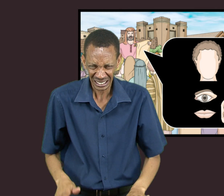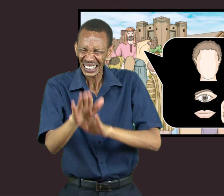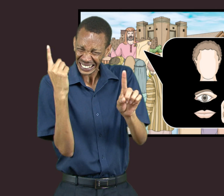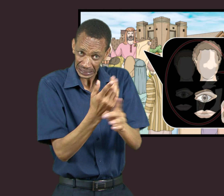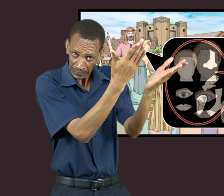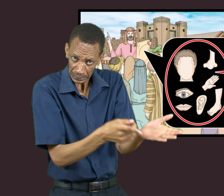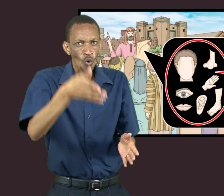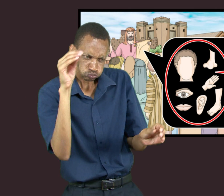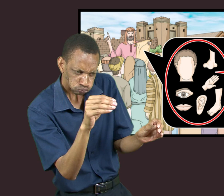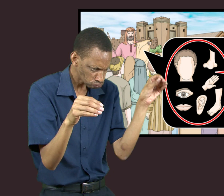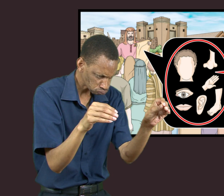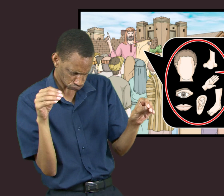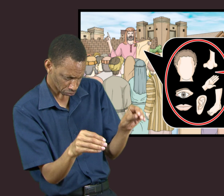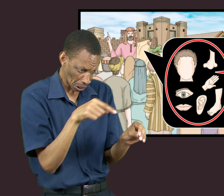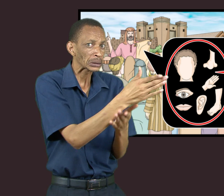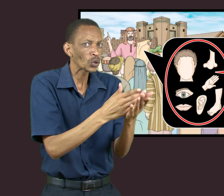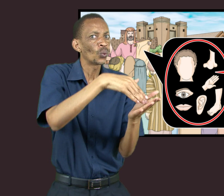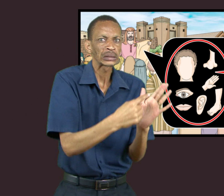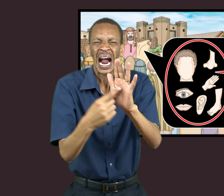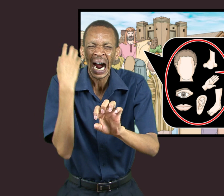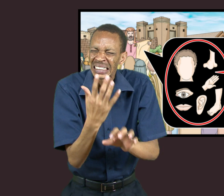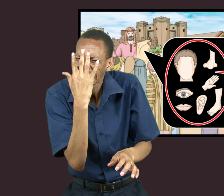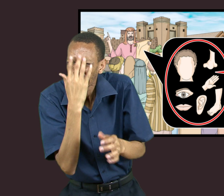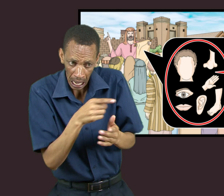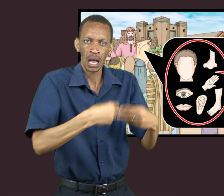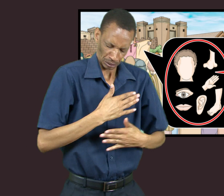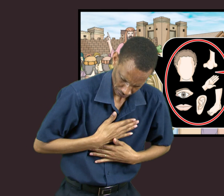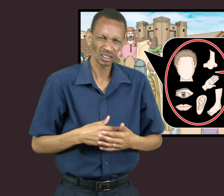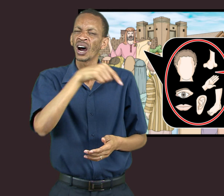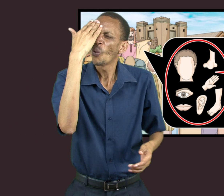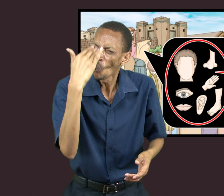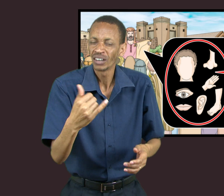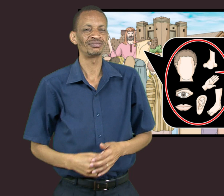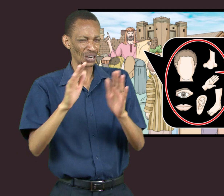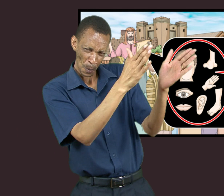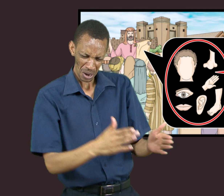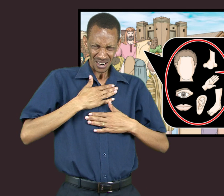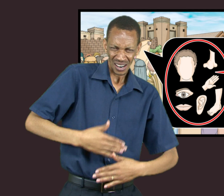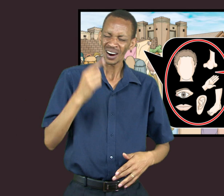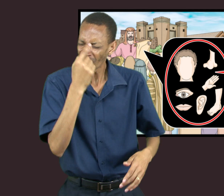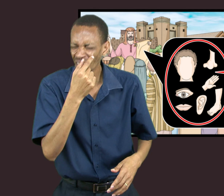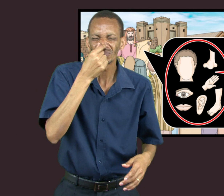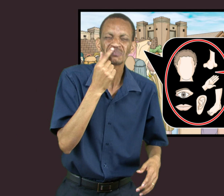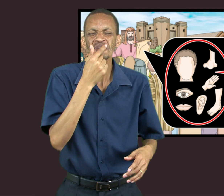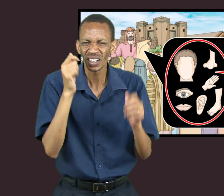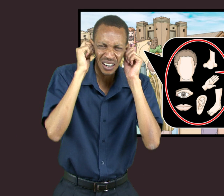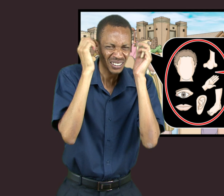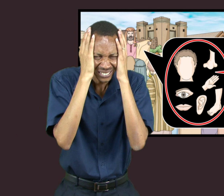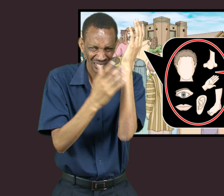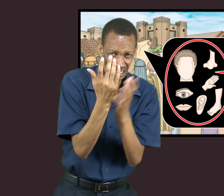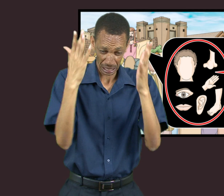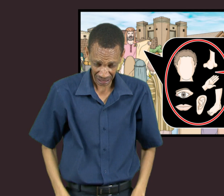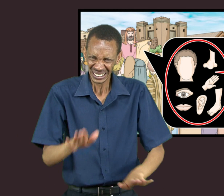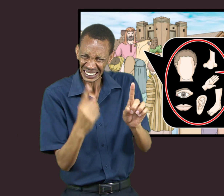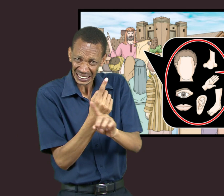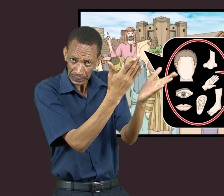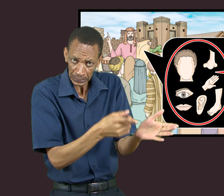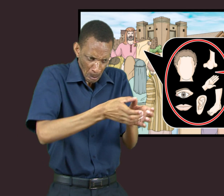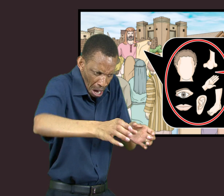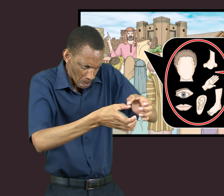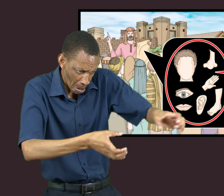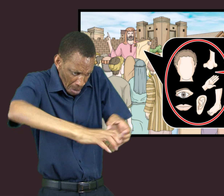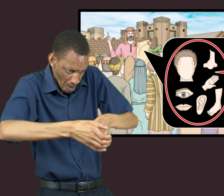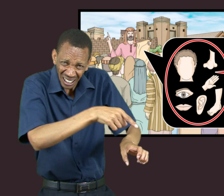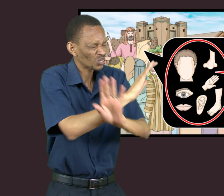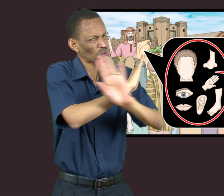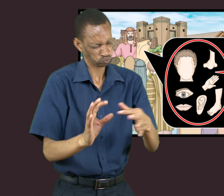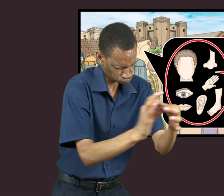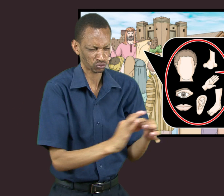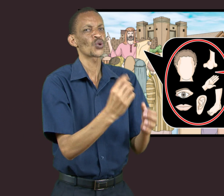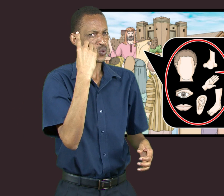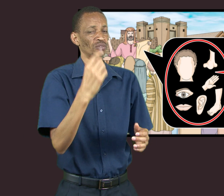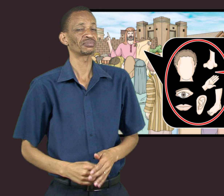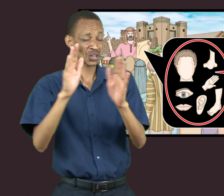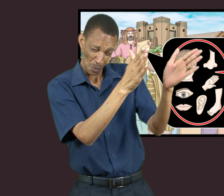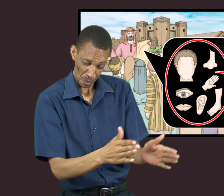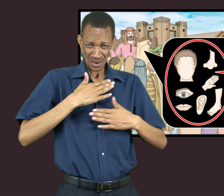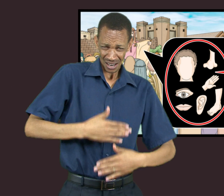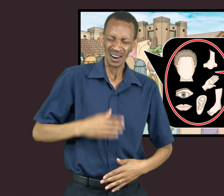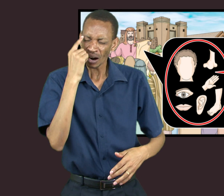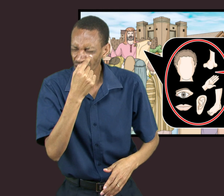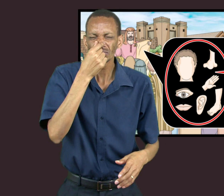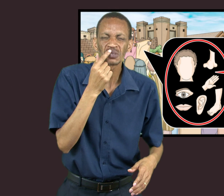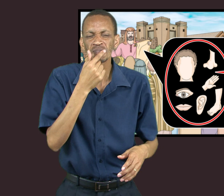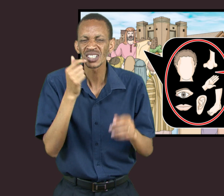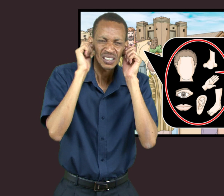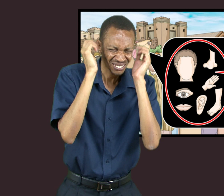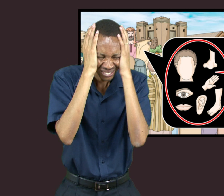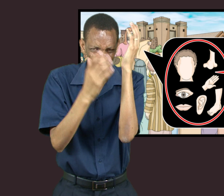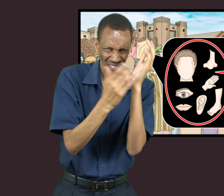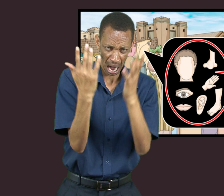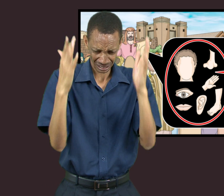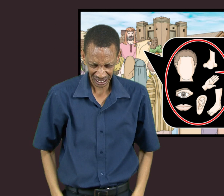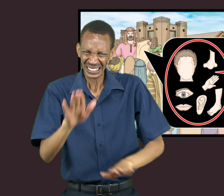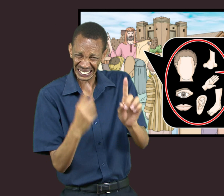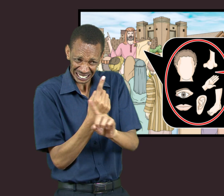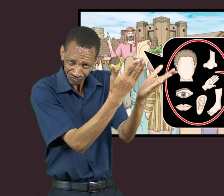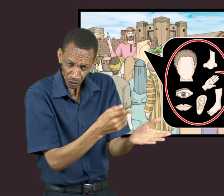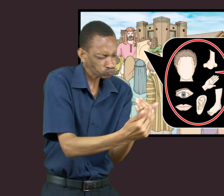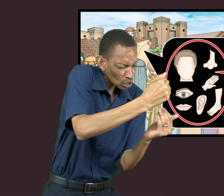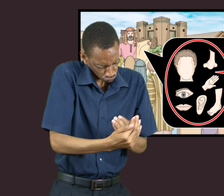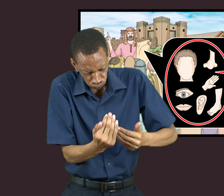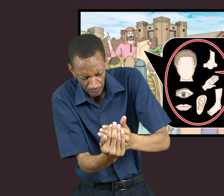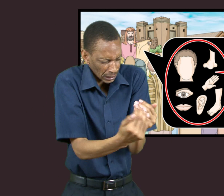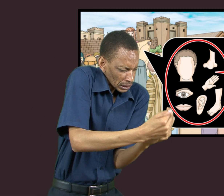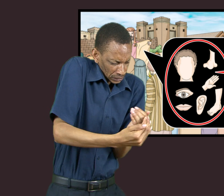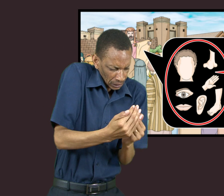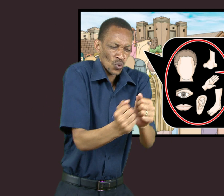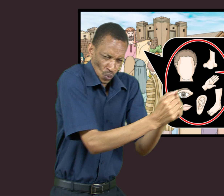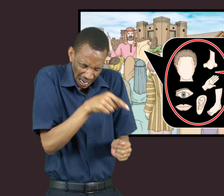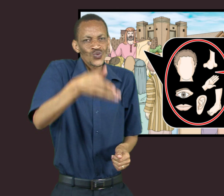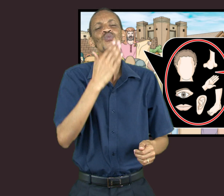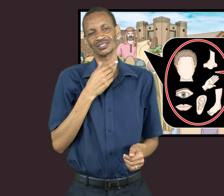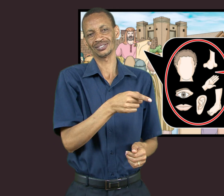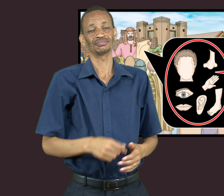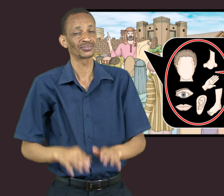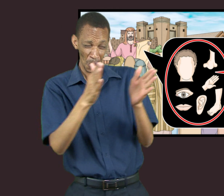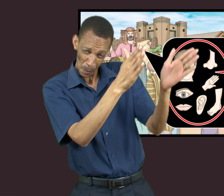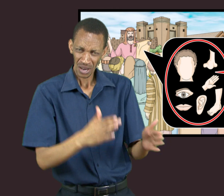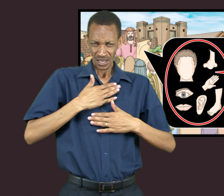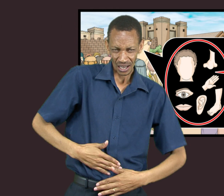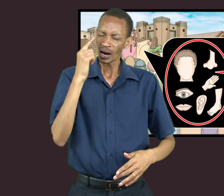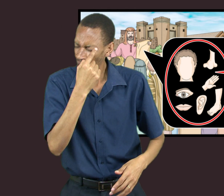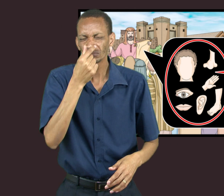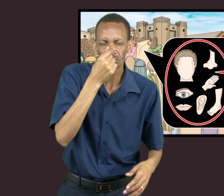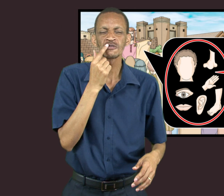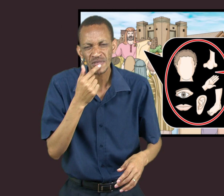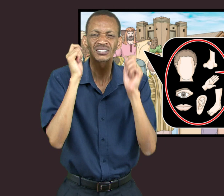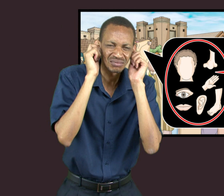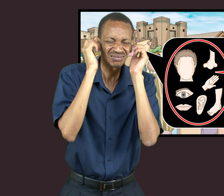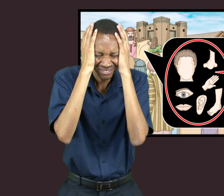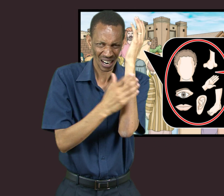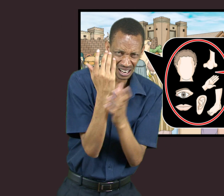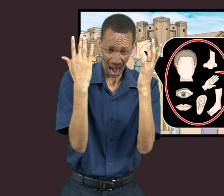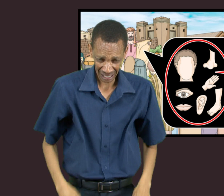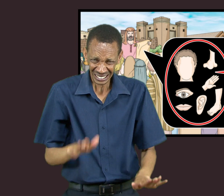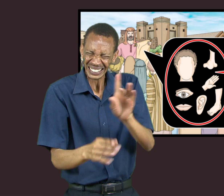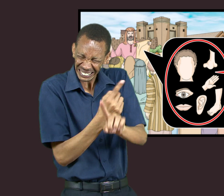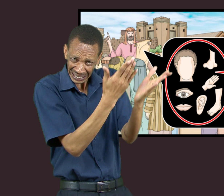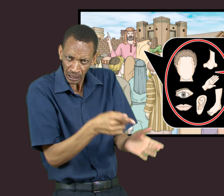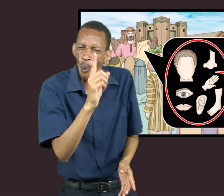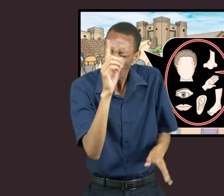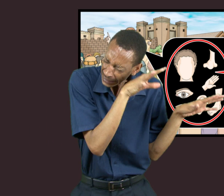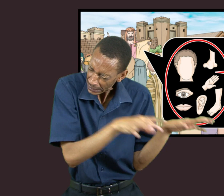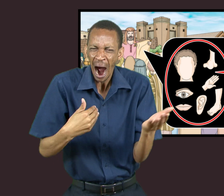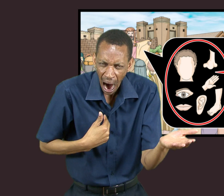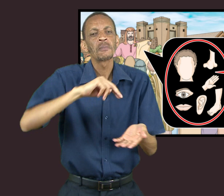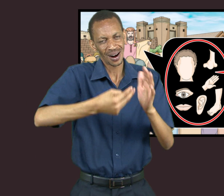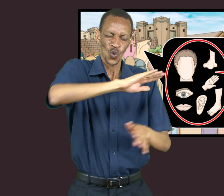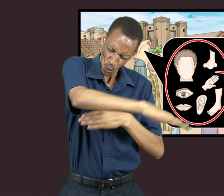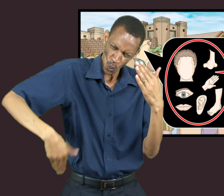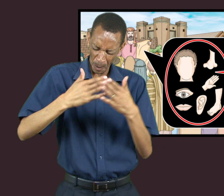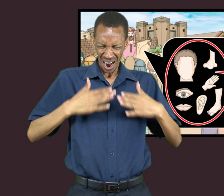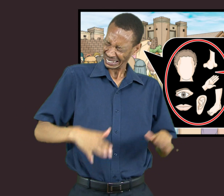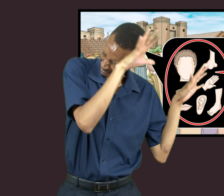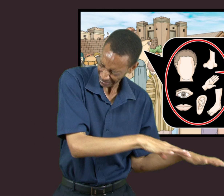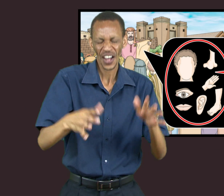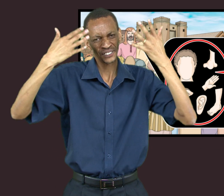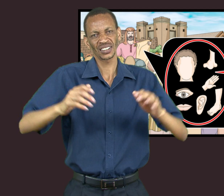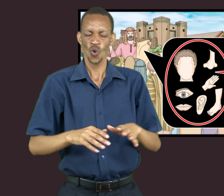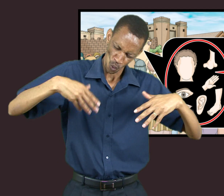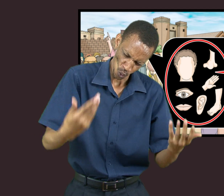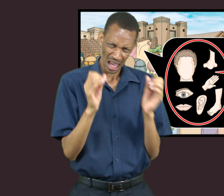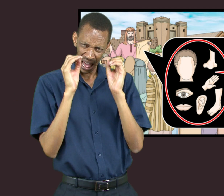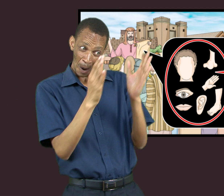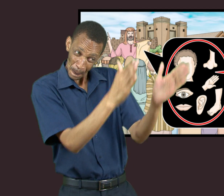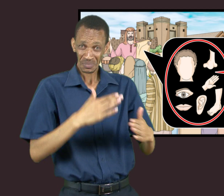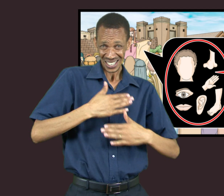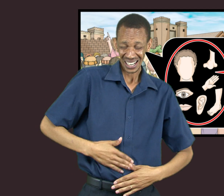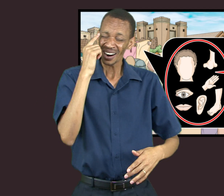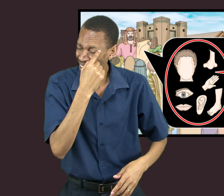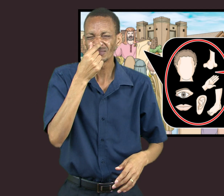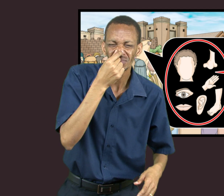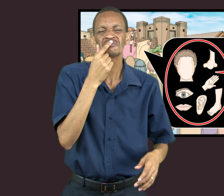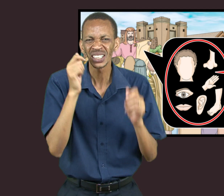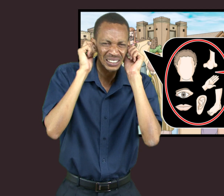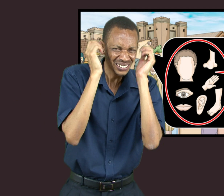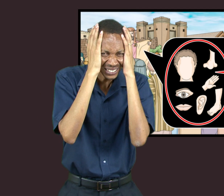But God has composed the body and has given greater honor to the parts that lacked it, so that there should be no division in the body, but that its members should have mutual concern for one another.